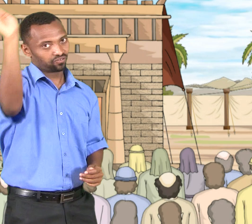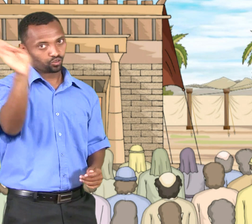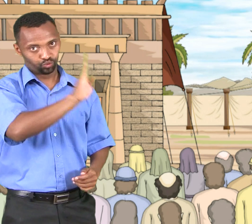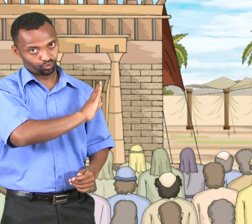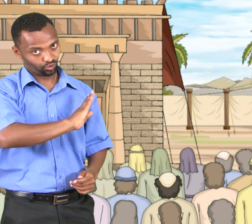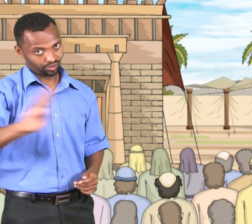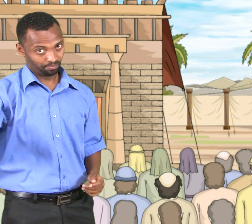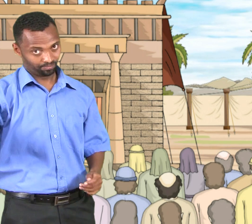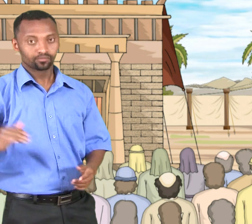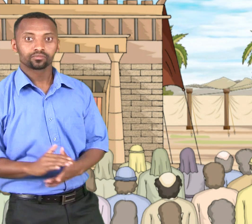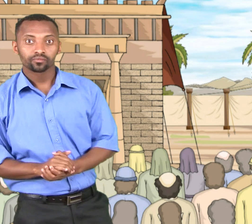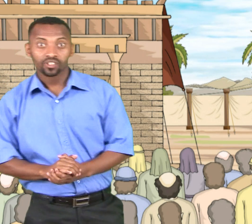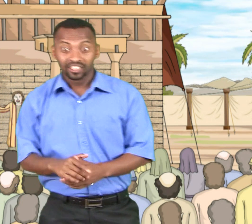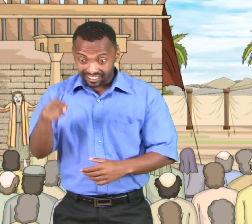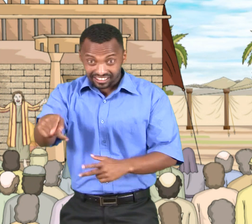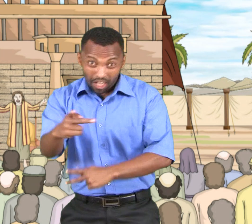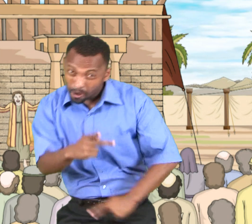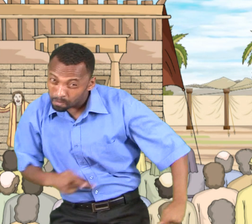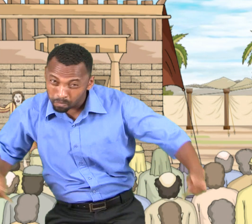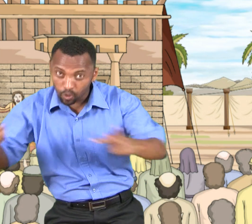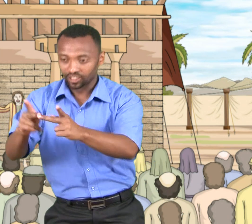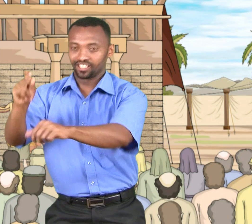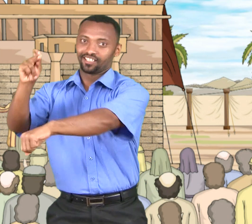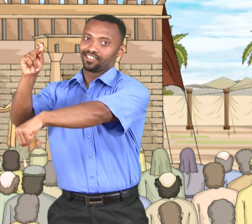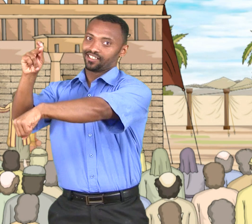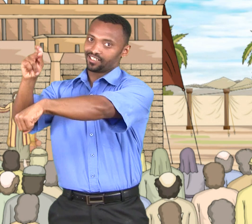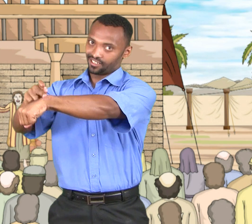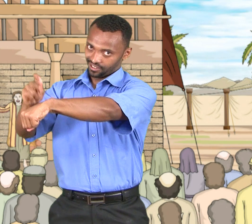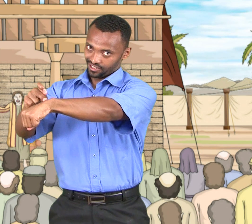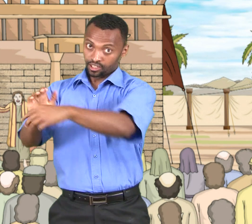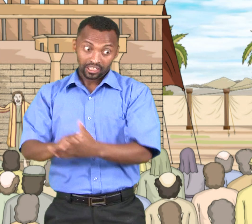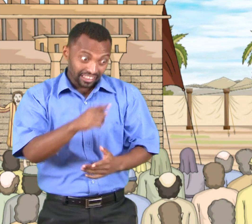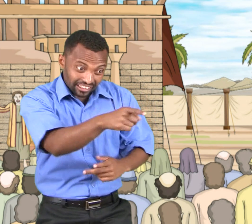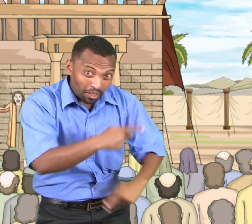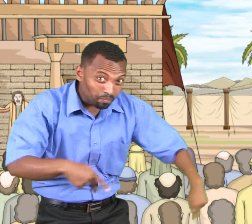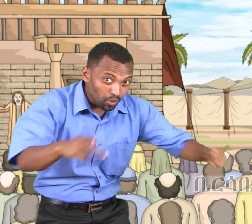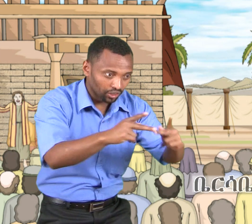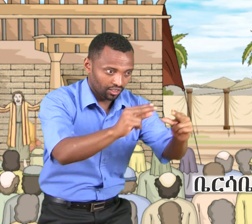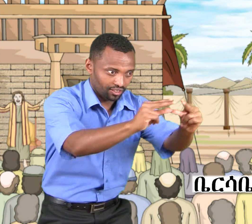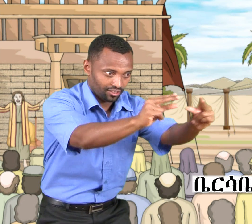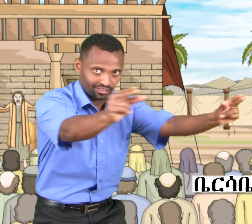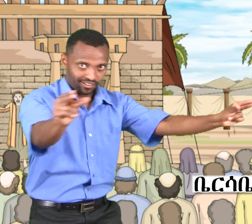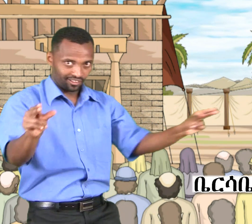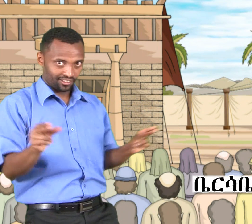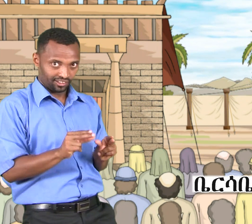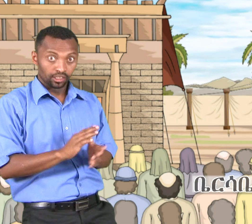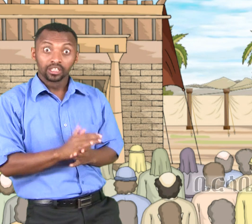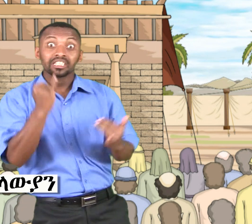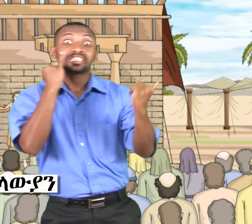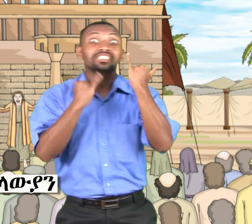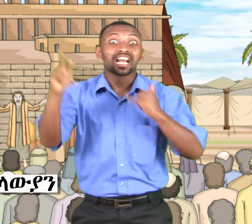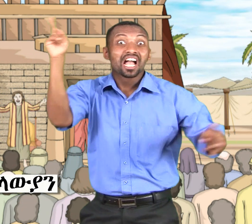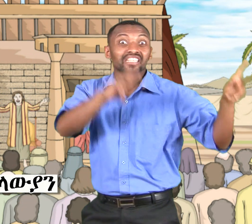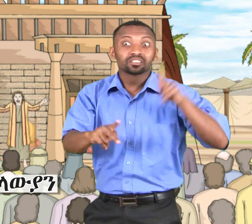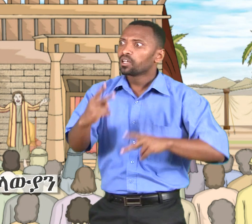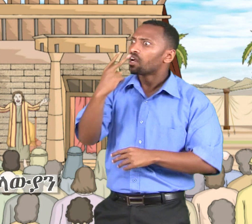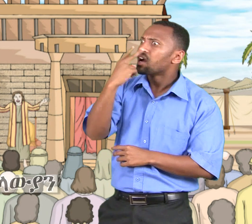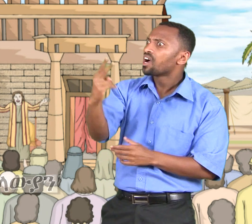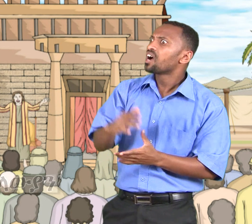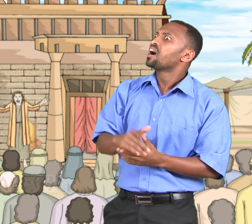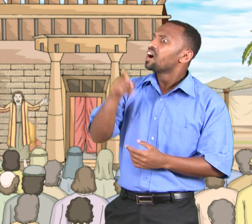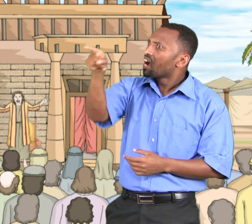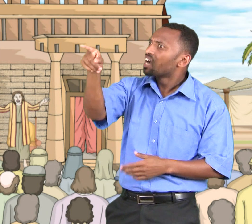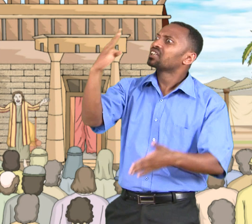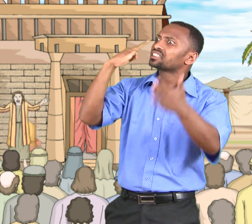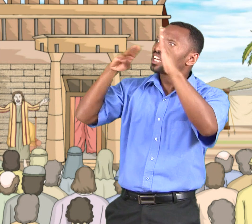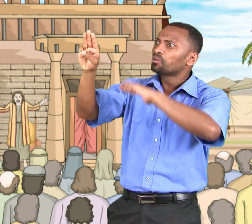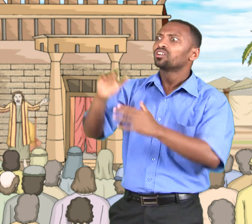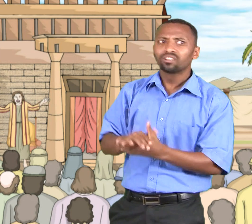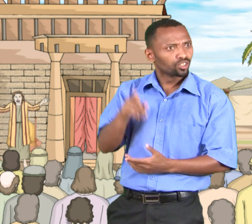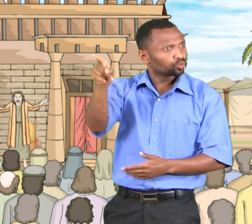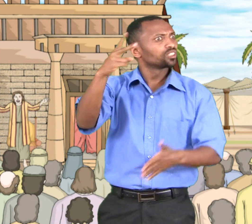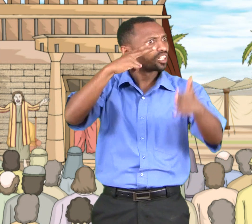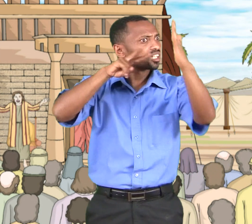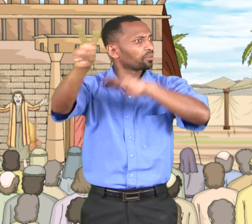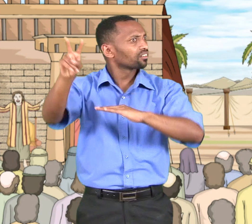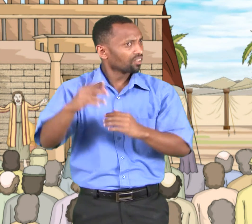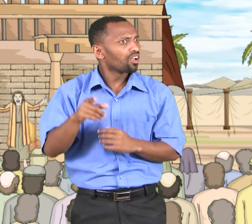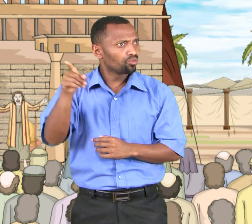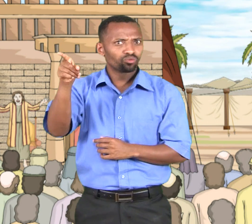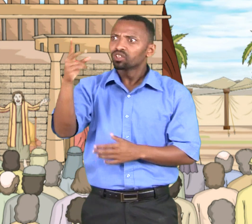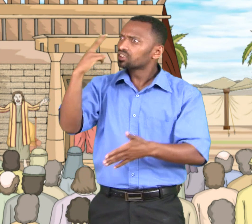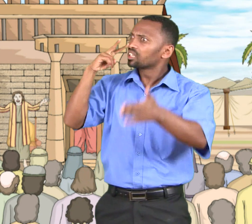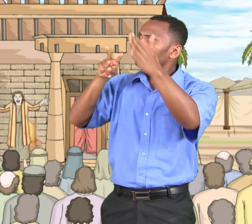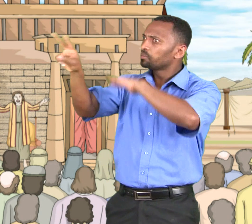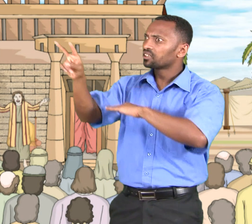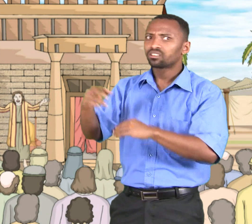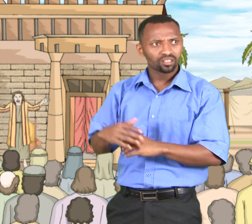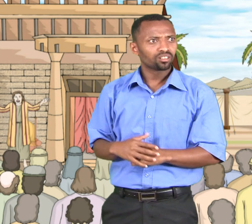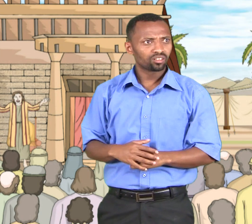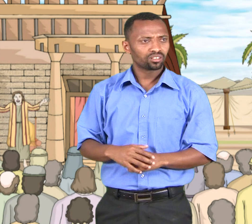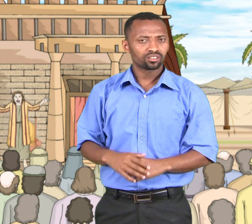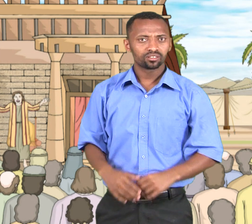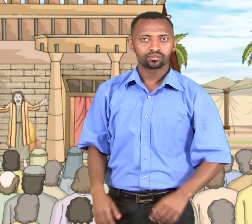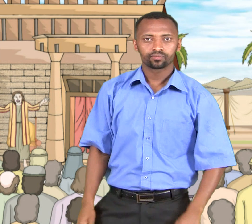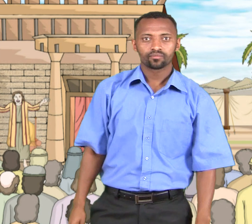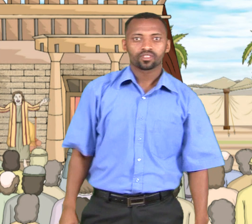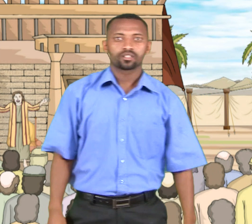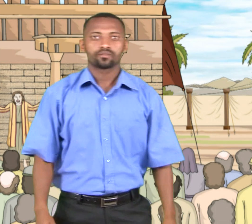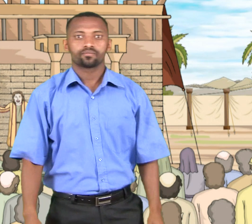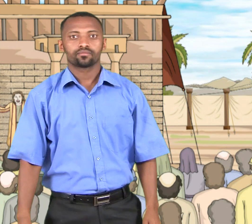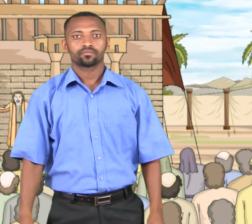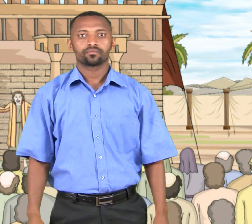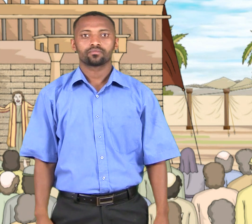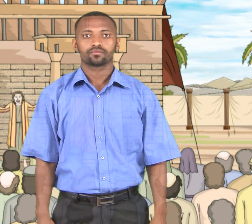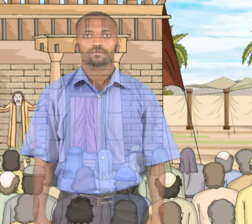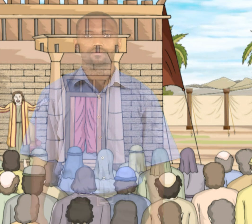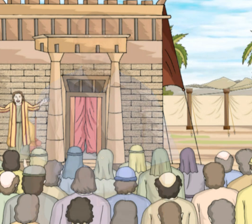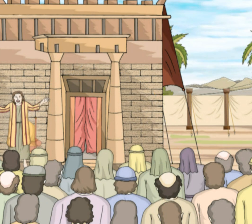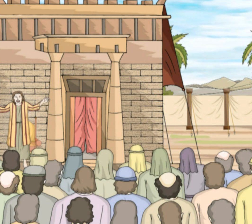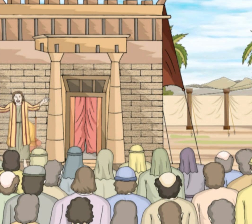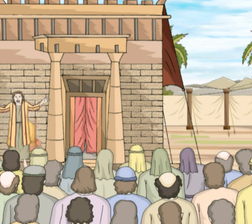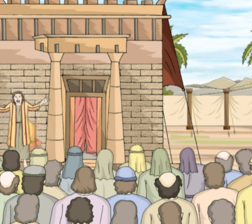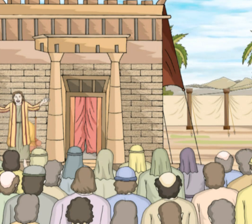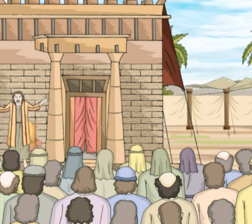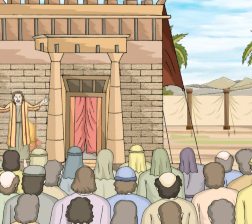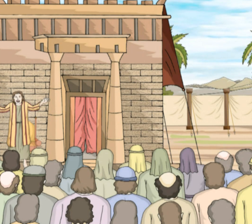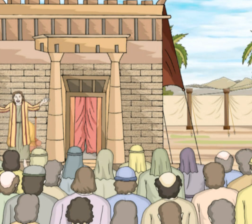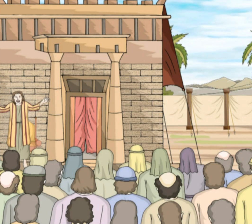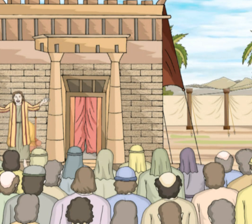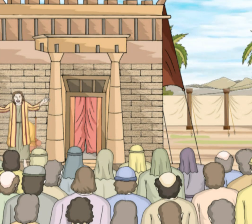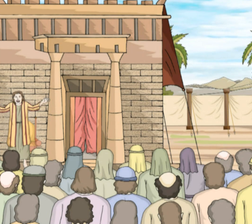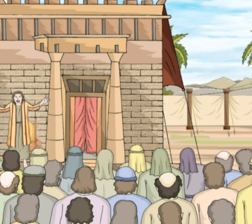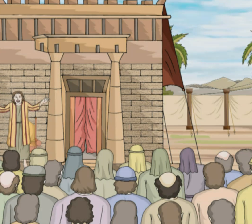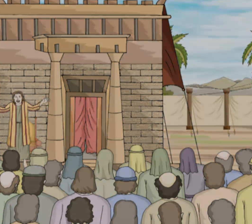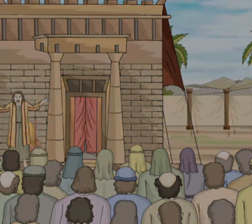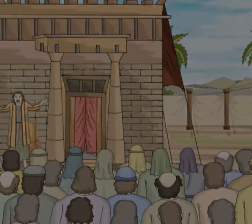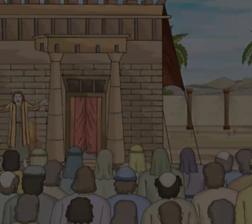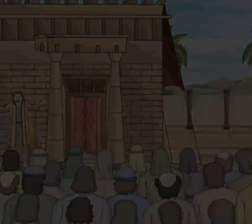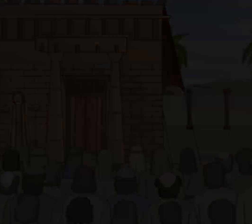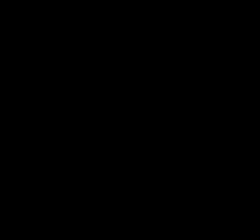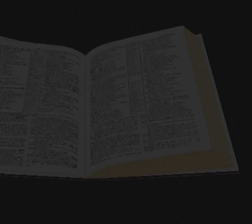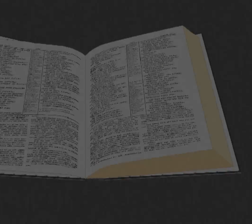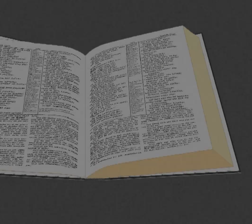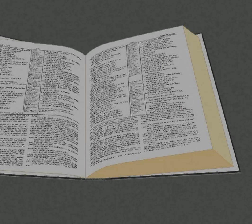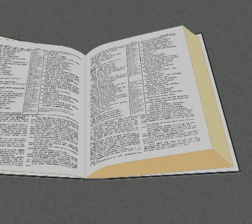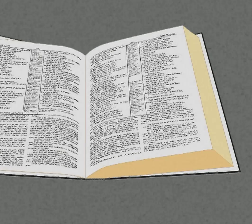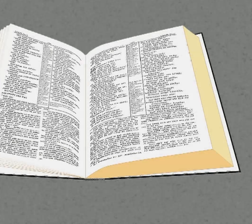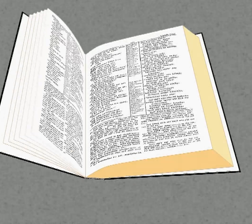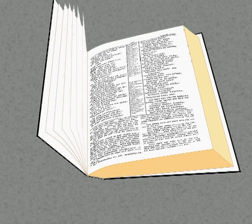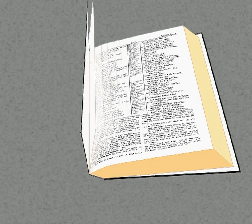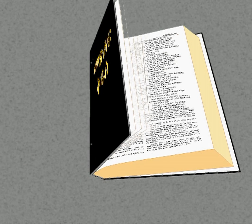So all Israel from Dan to Beersheba knew that Samuel was confirmed as a prophet of the LORD. And the LORD continued to appear at Shiloh, because there He revealed Himself to Samuel by His word.